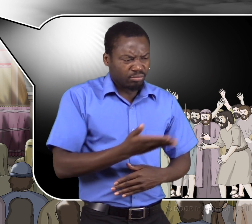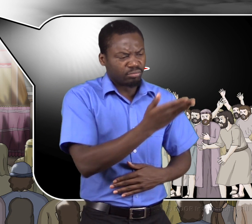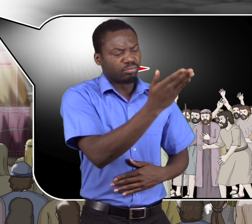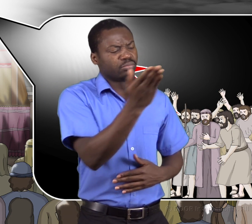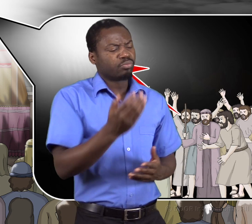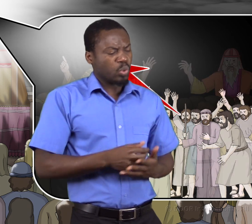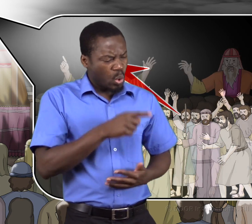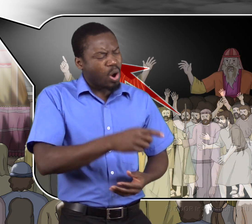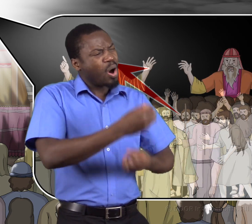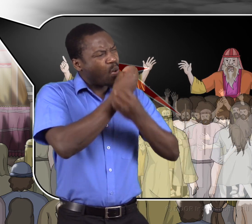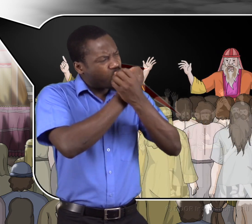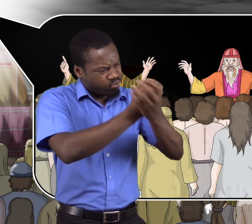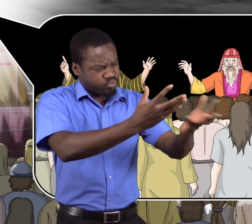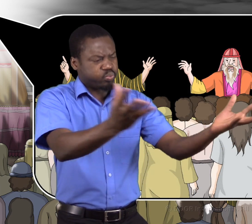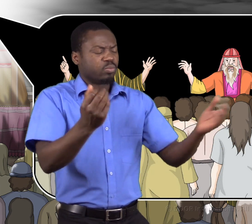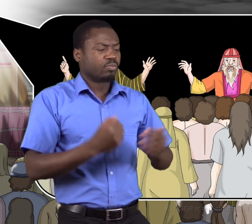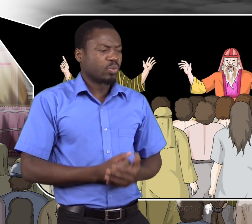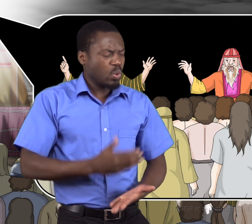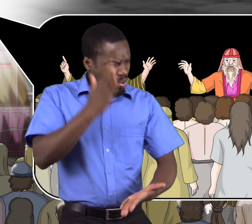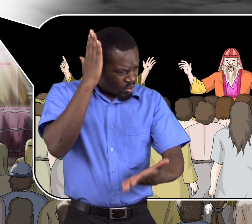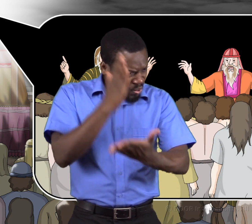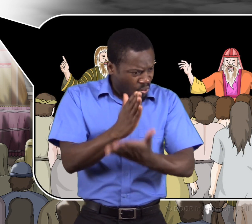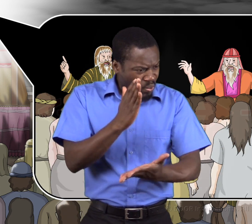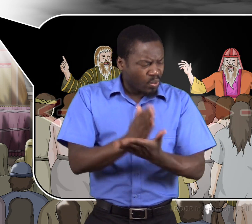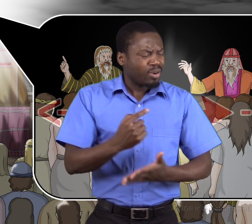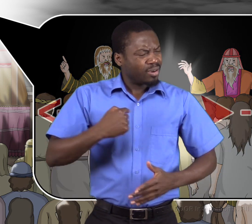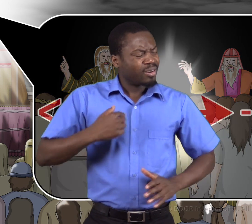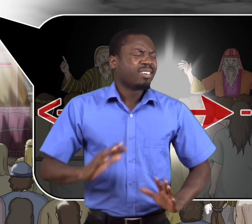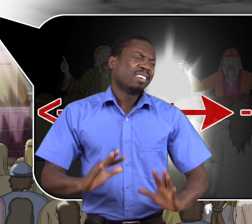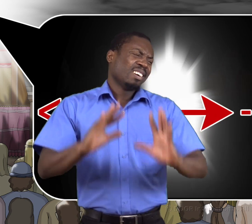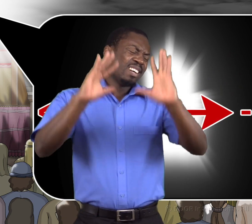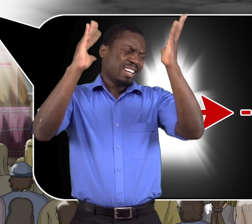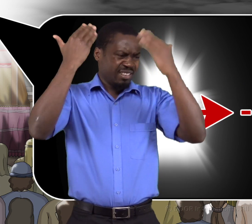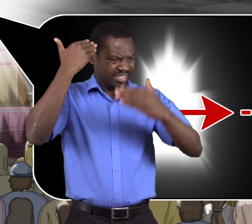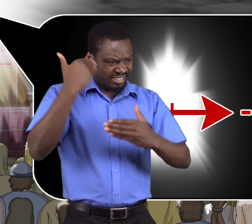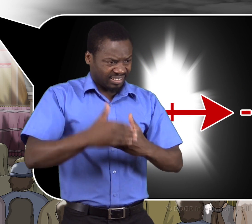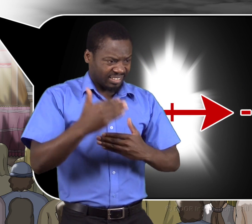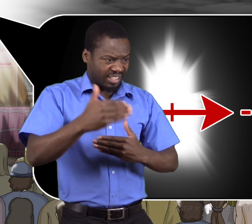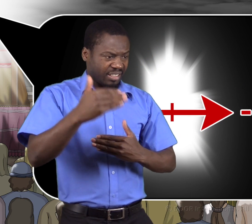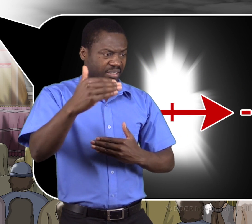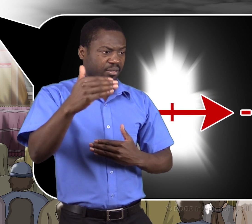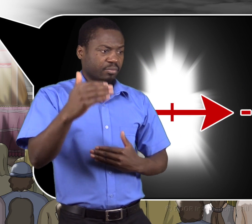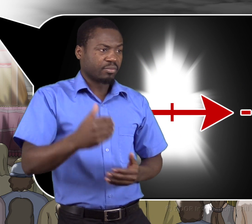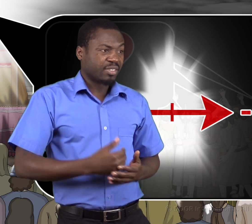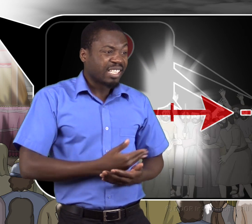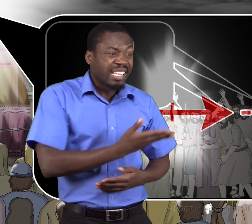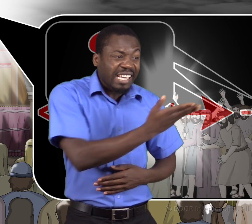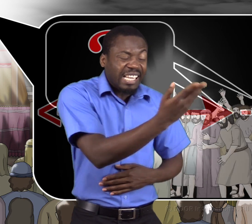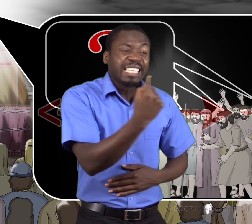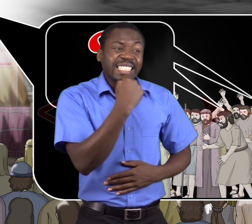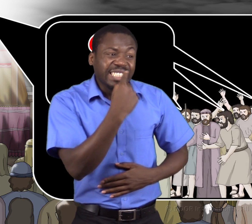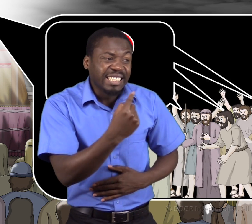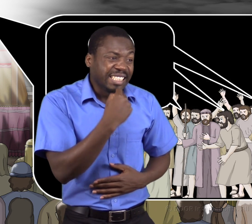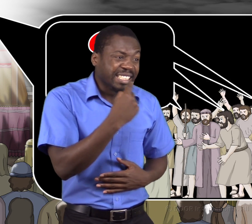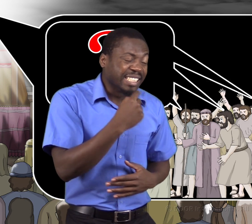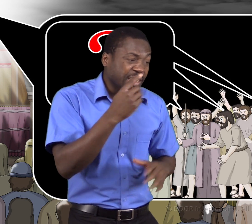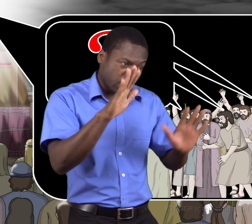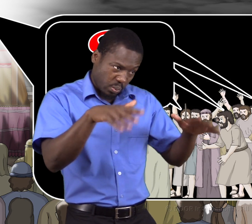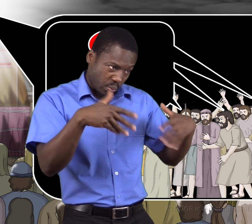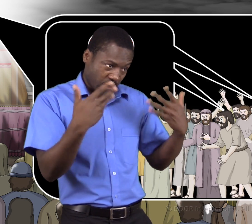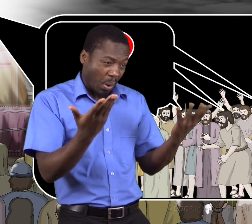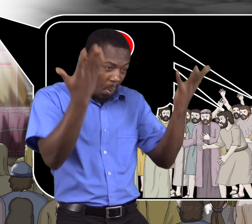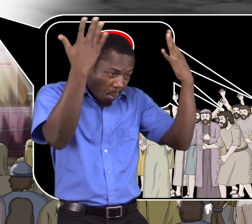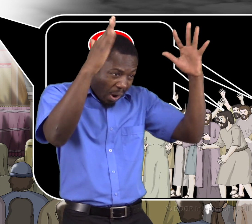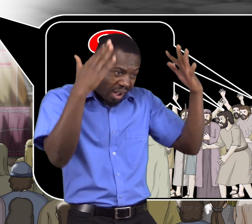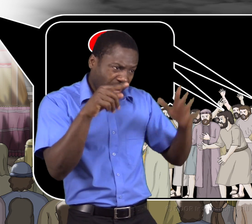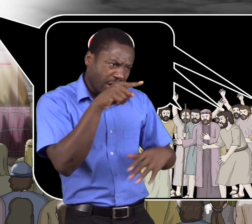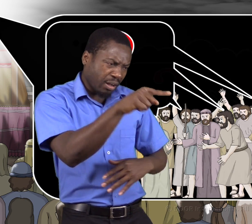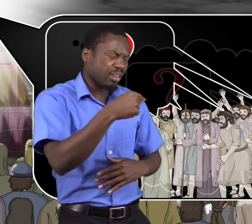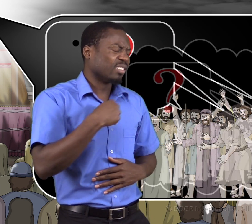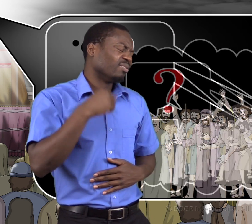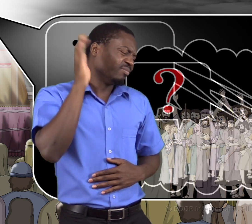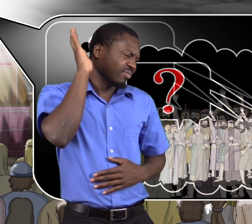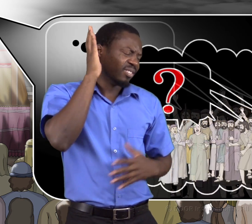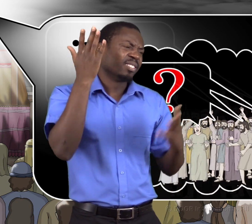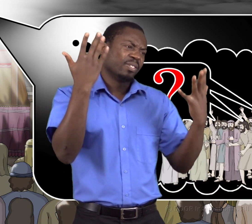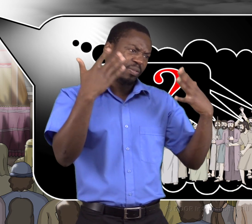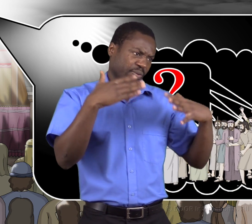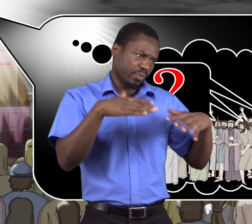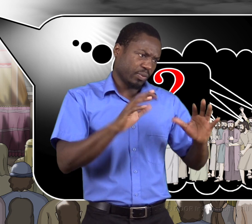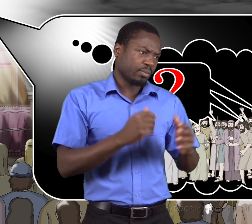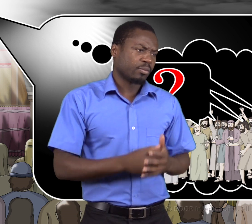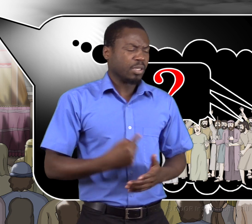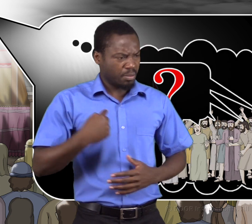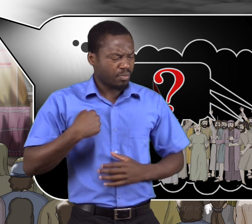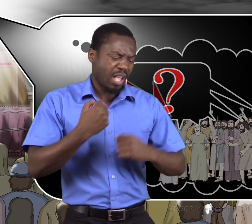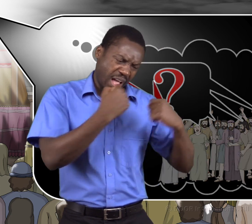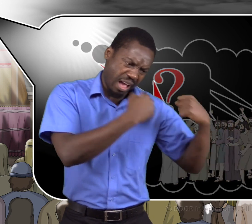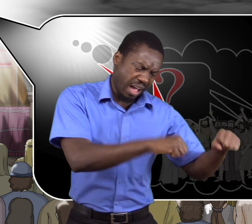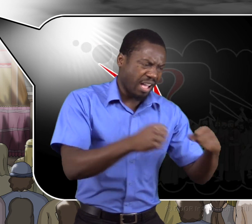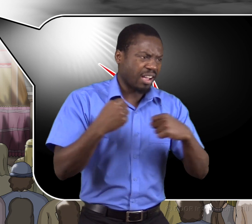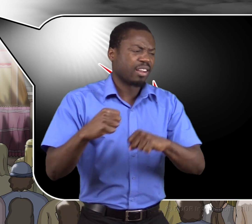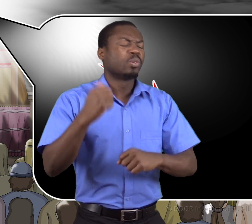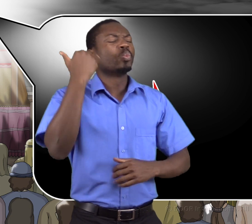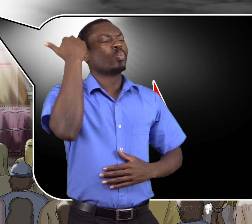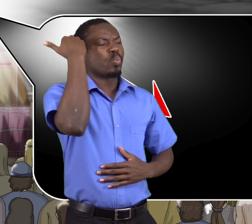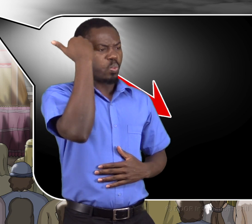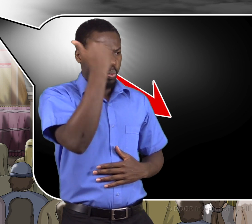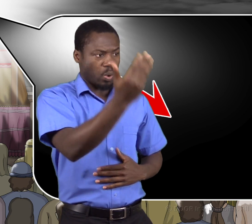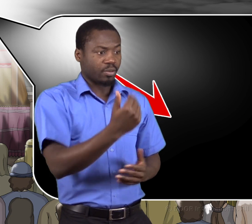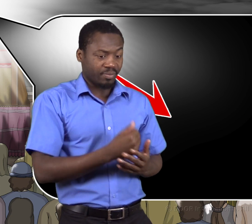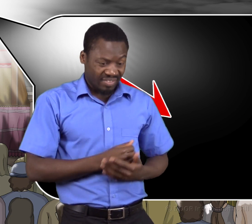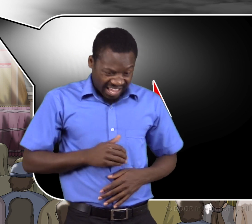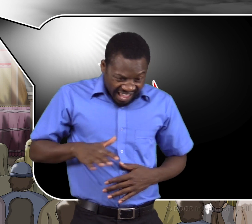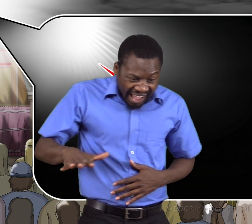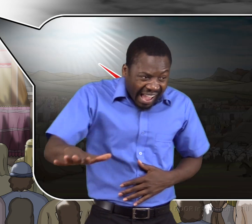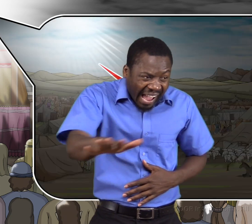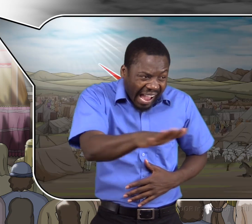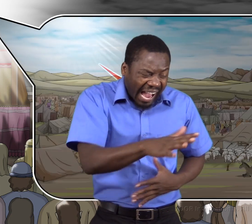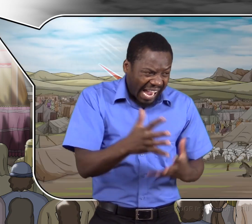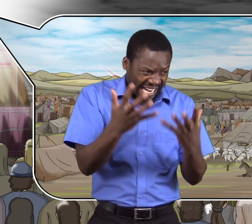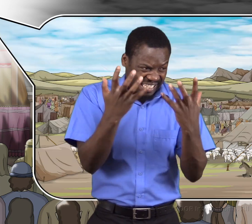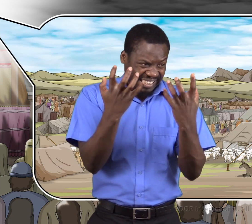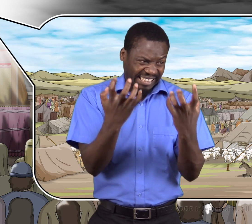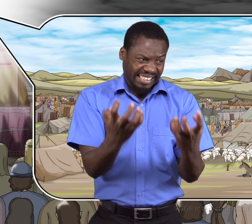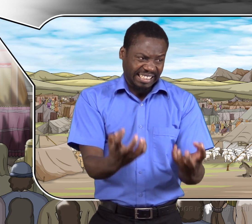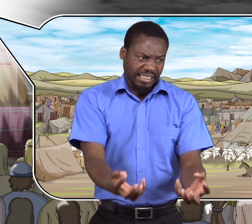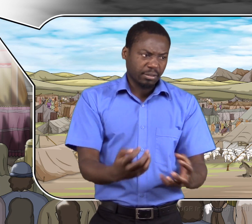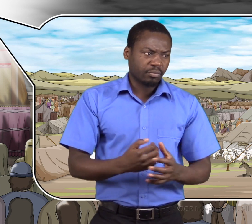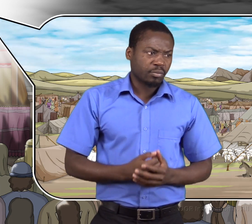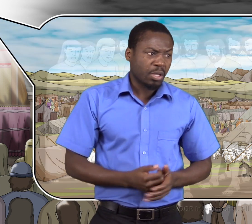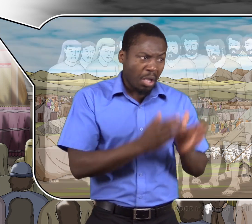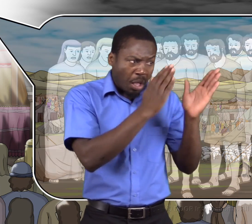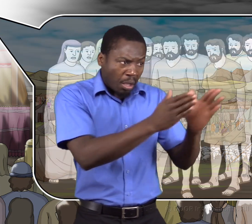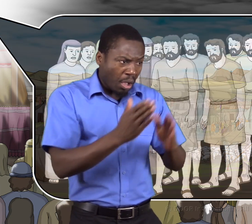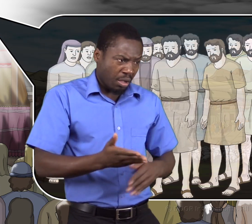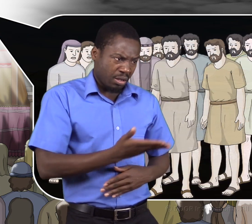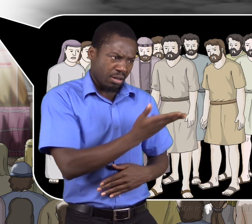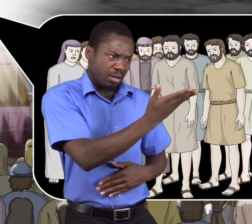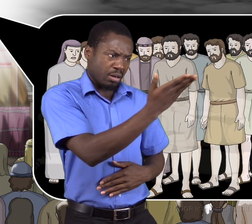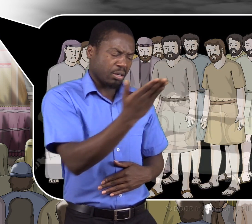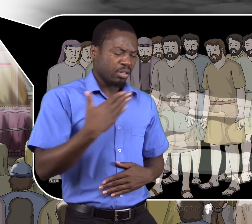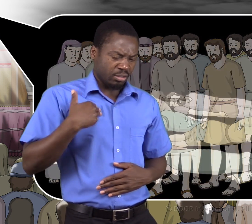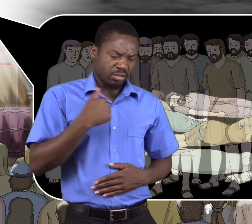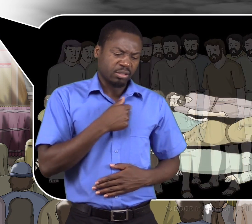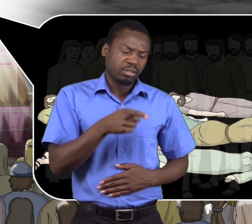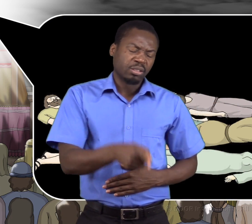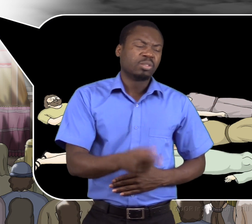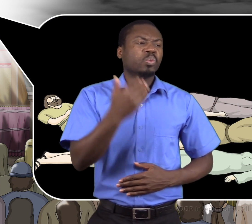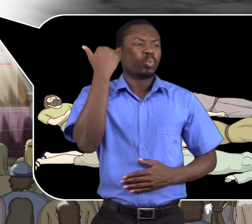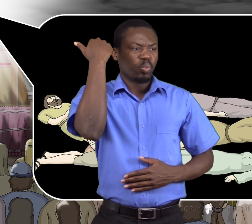So tell them: As surely as I live, declares the LORD, I will do to you exactly as I heard you say.